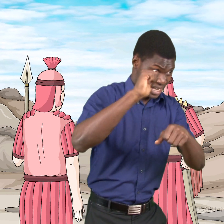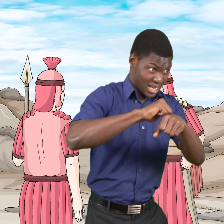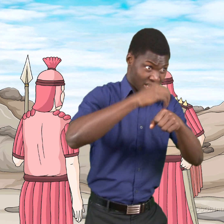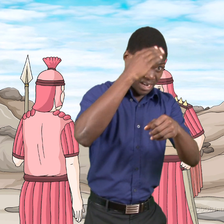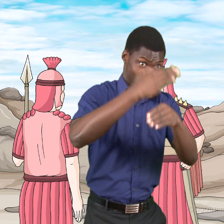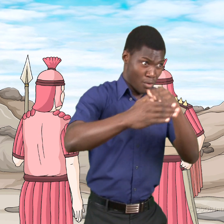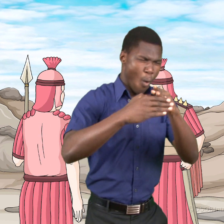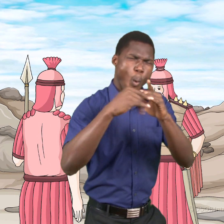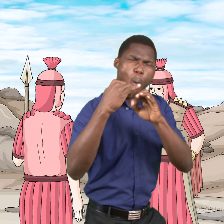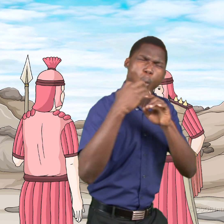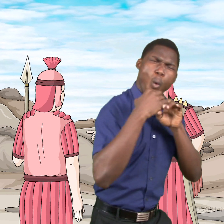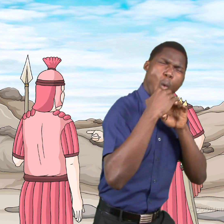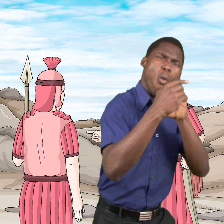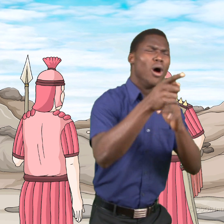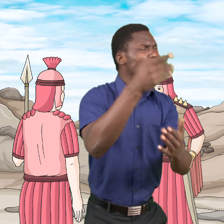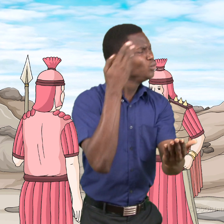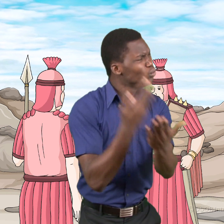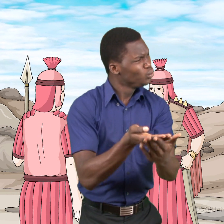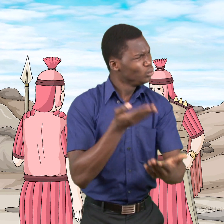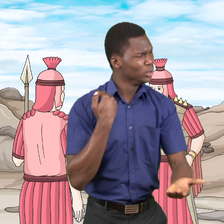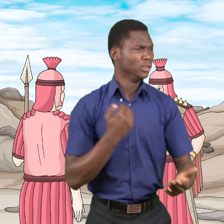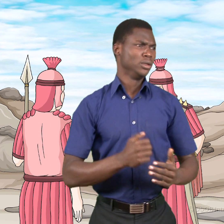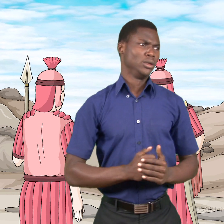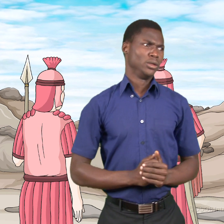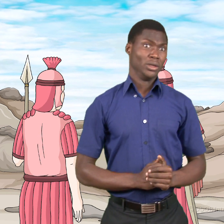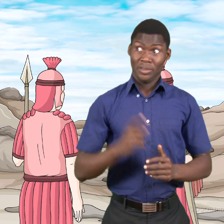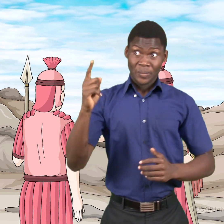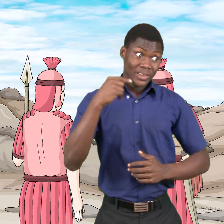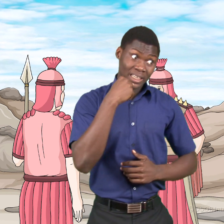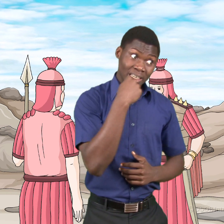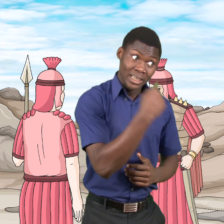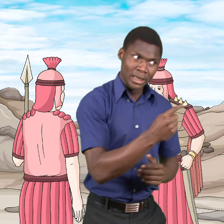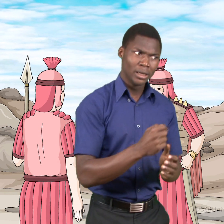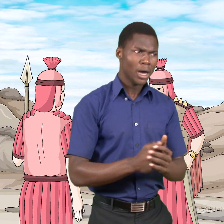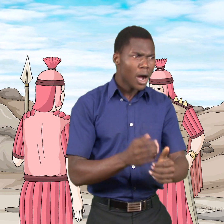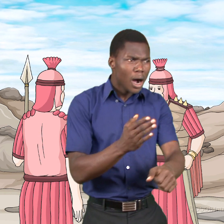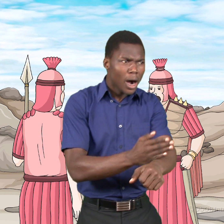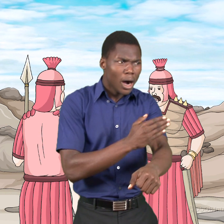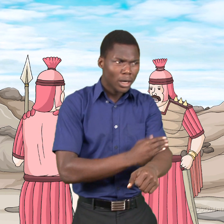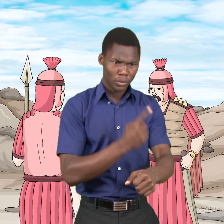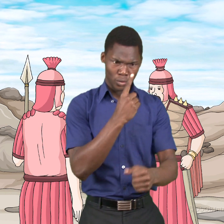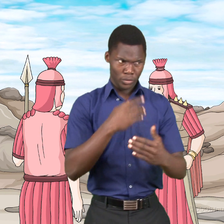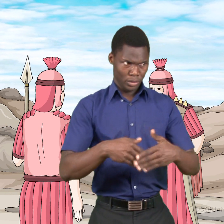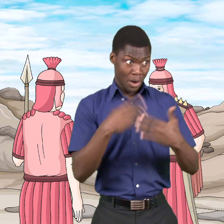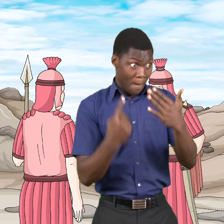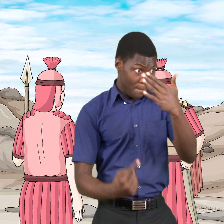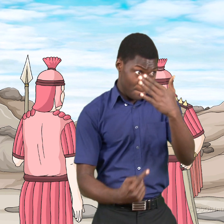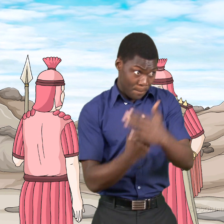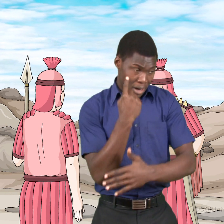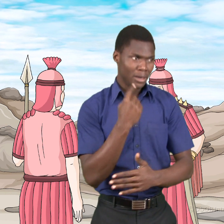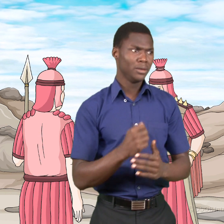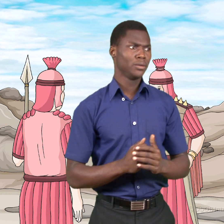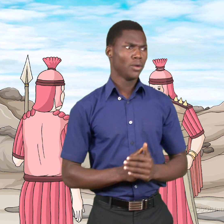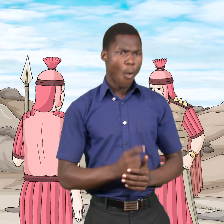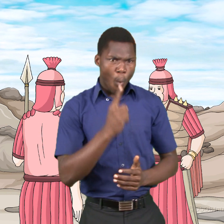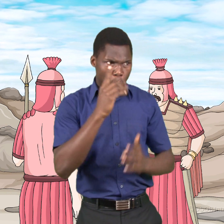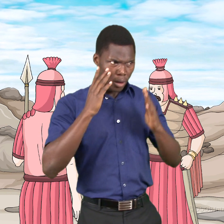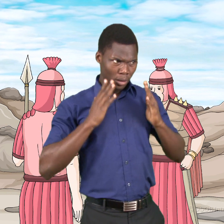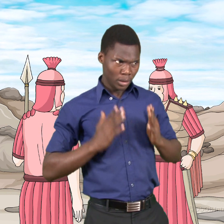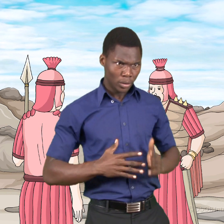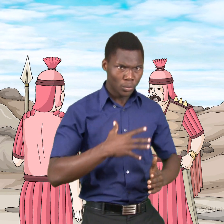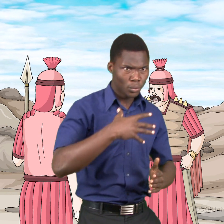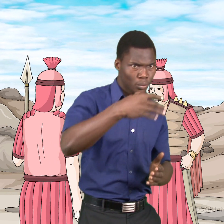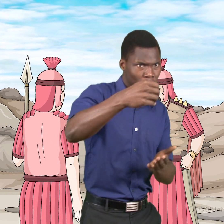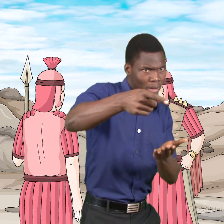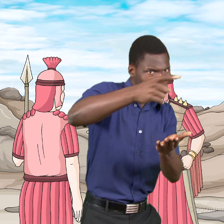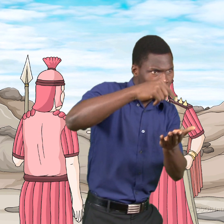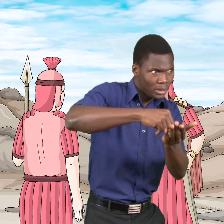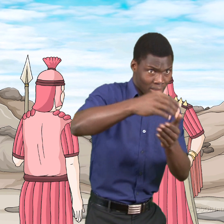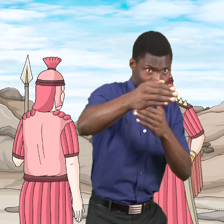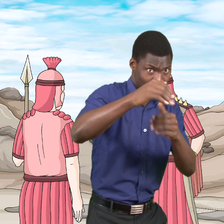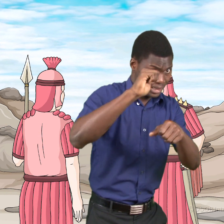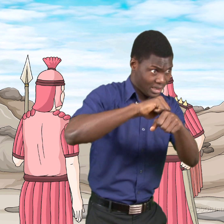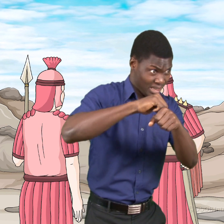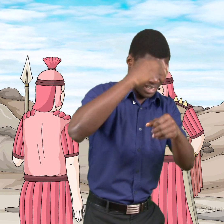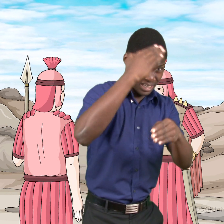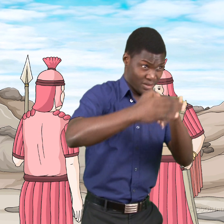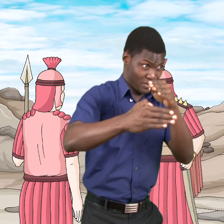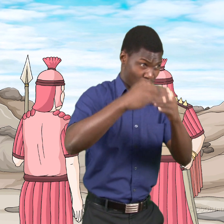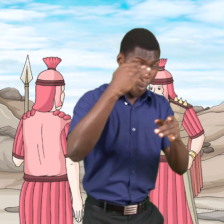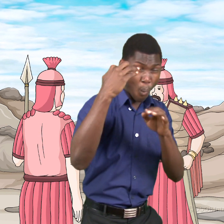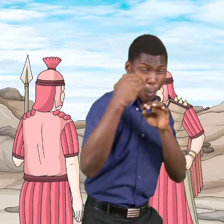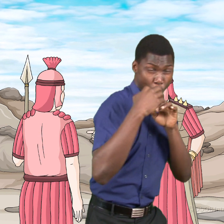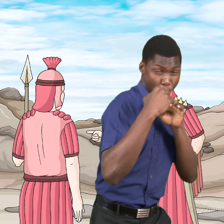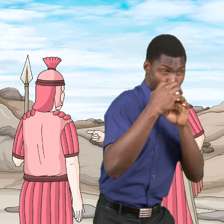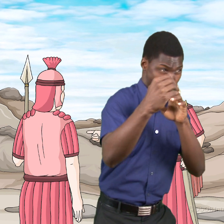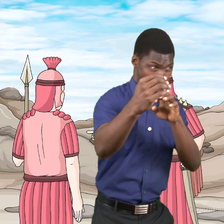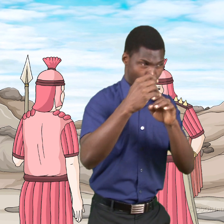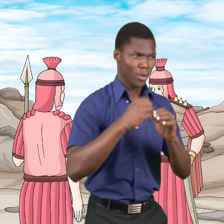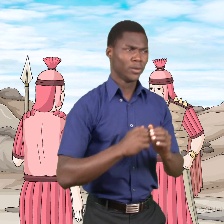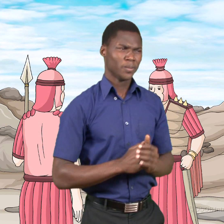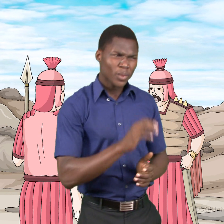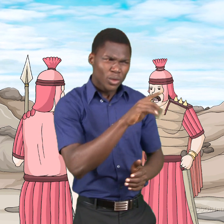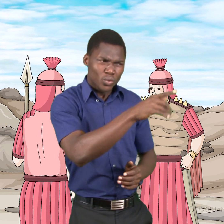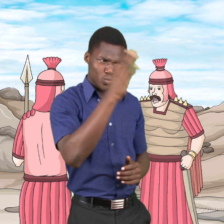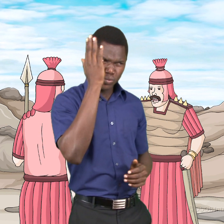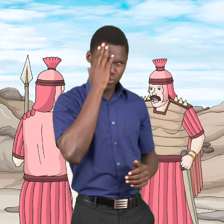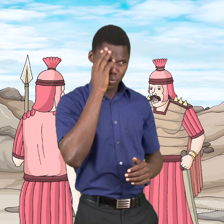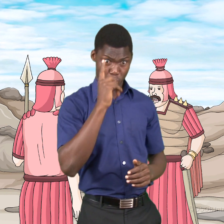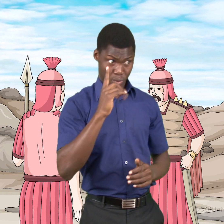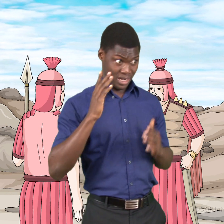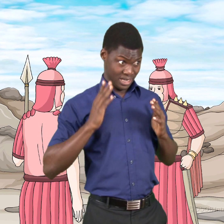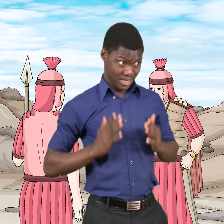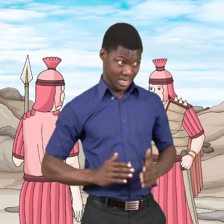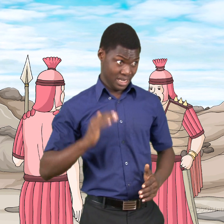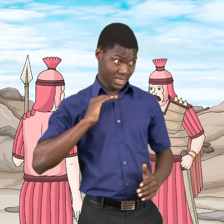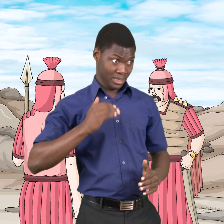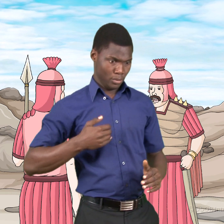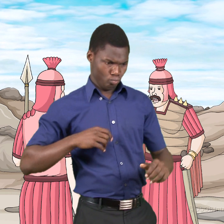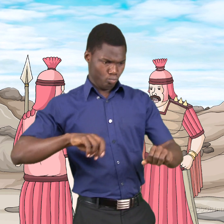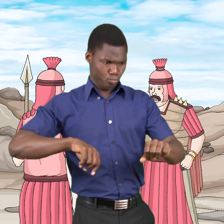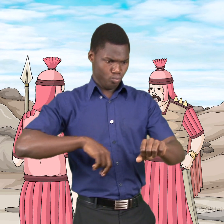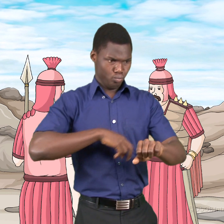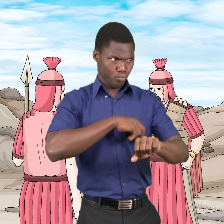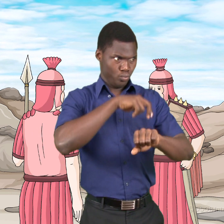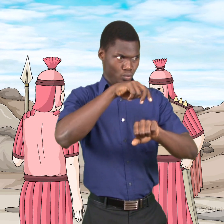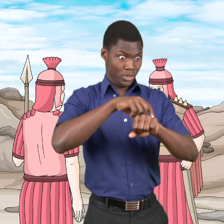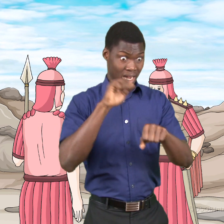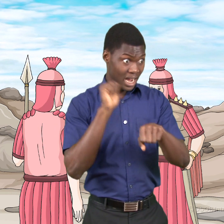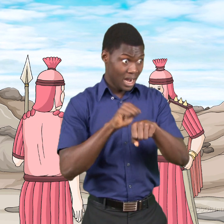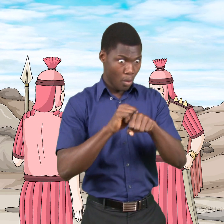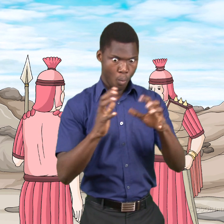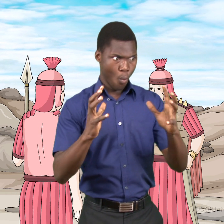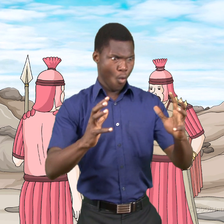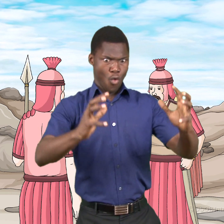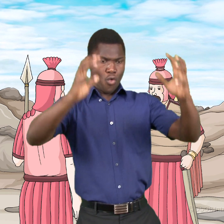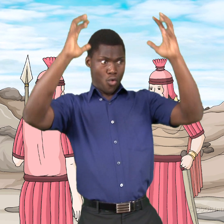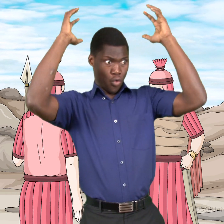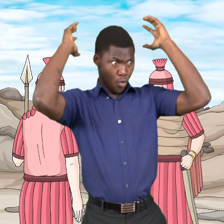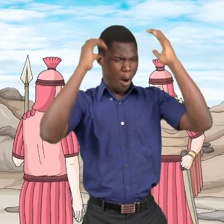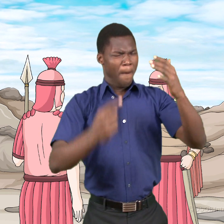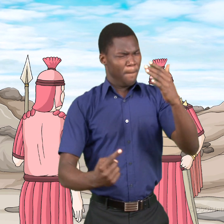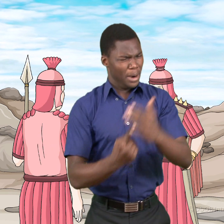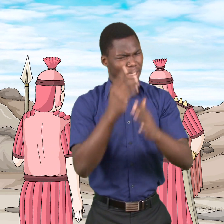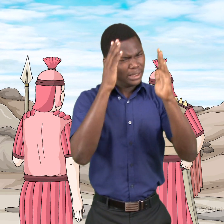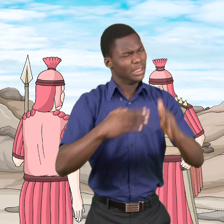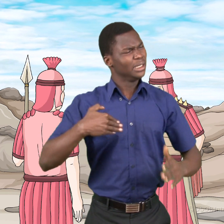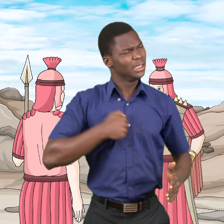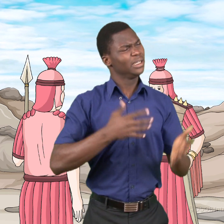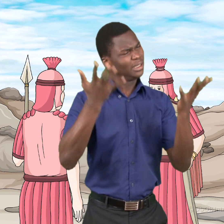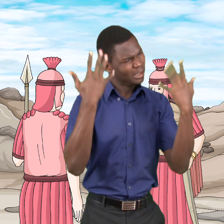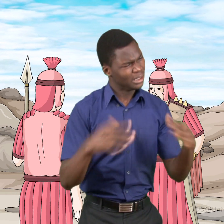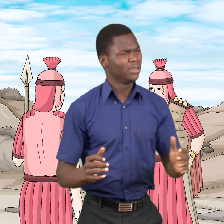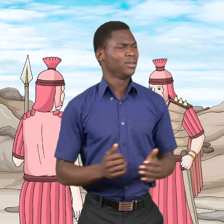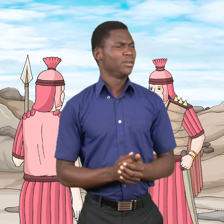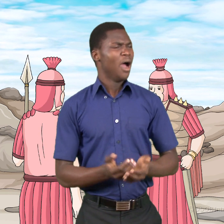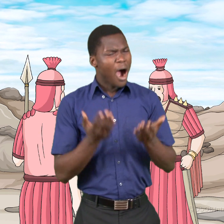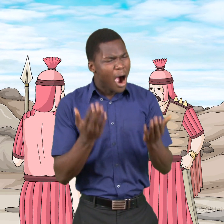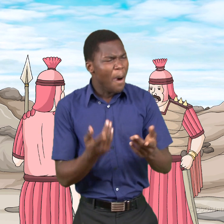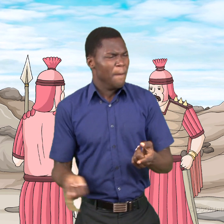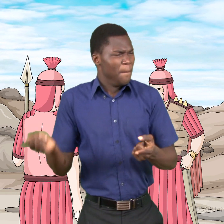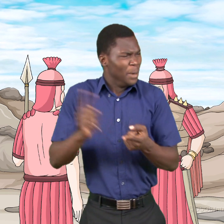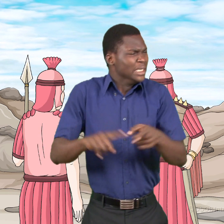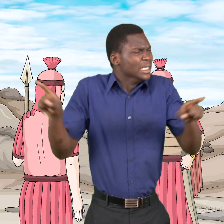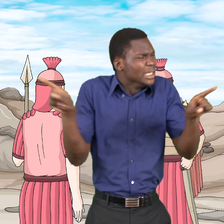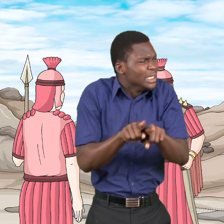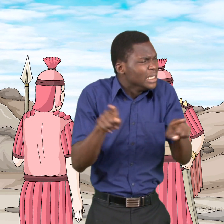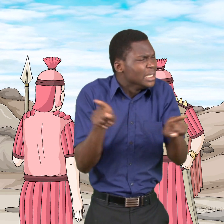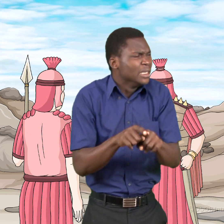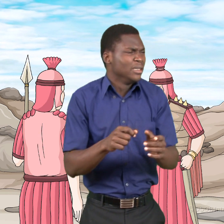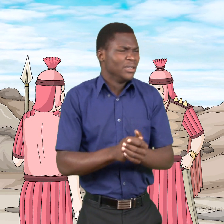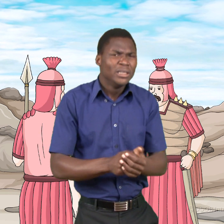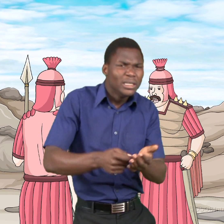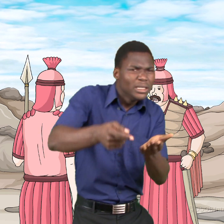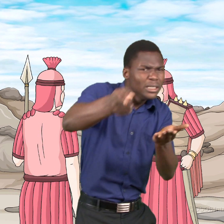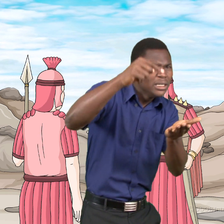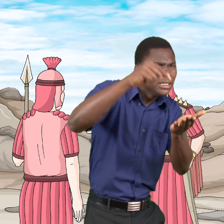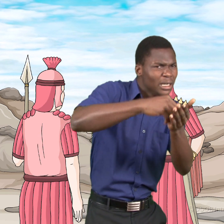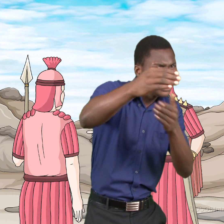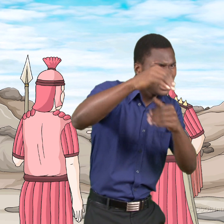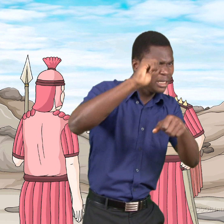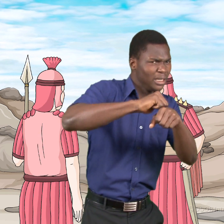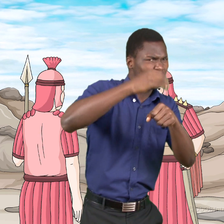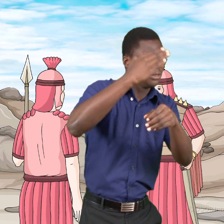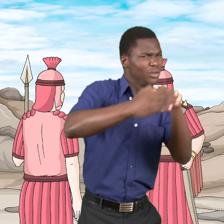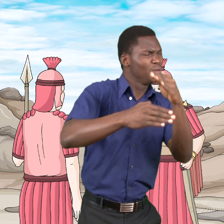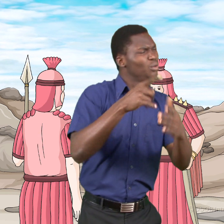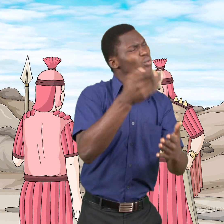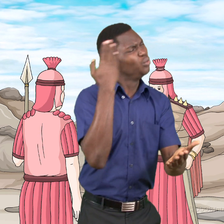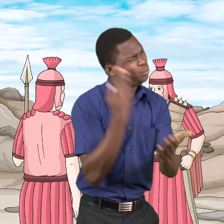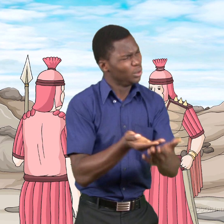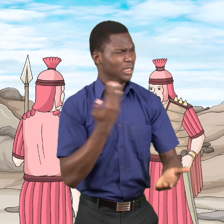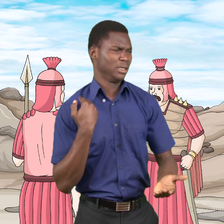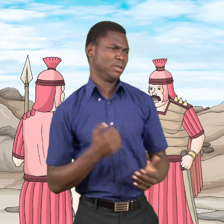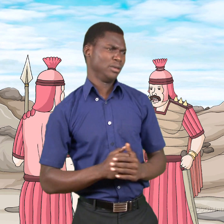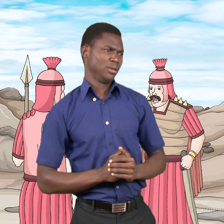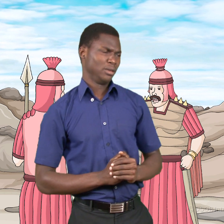Did you not realize they would shoot from atop the wall? Who was the one to strike Abimelech son of Jerubbesheth ? Was it not a woman who dropped an upper millstone on him from the wall, so that he died in Thebez?